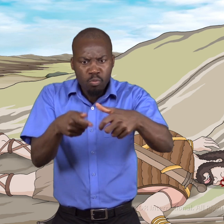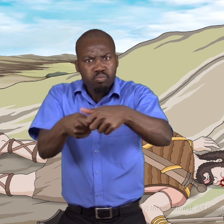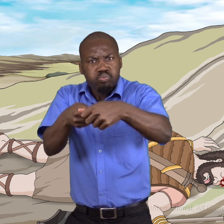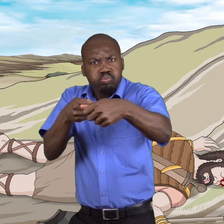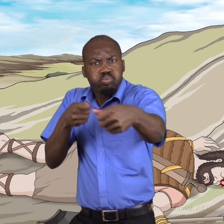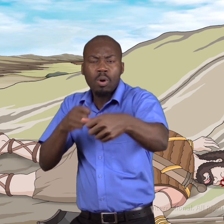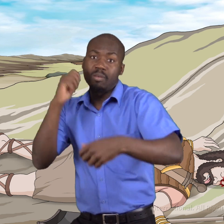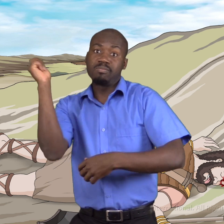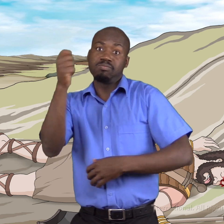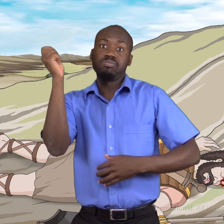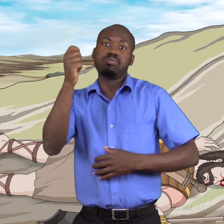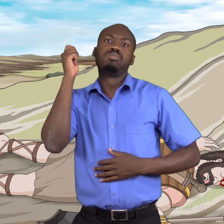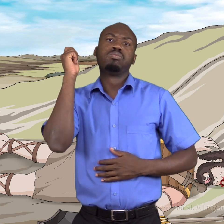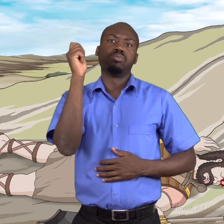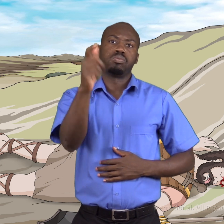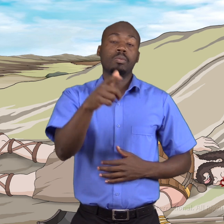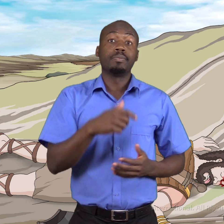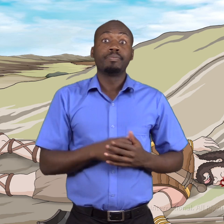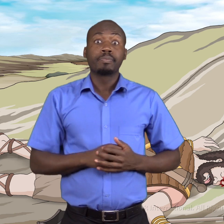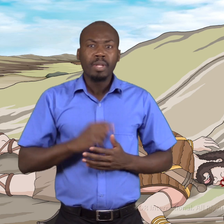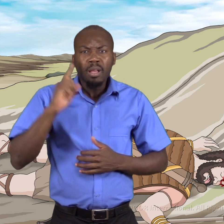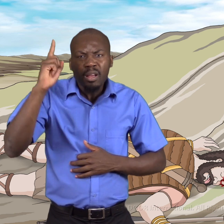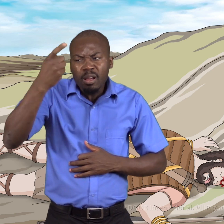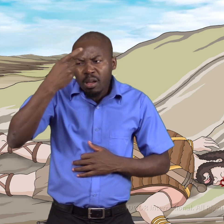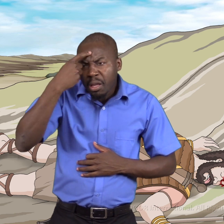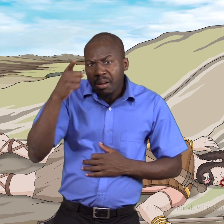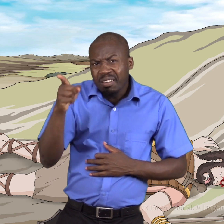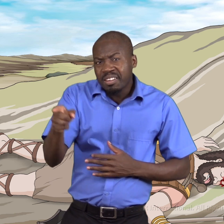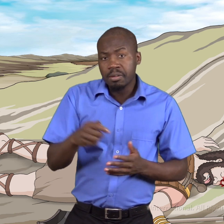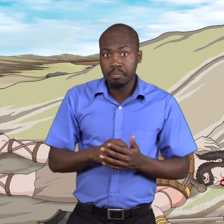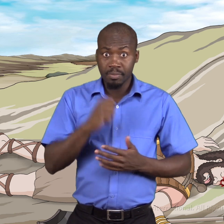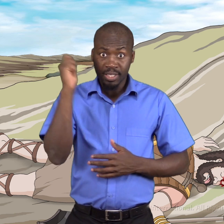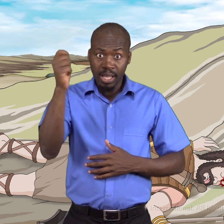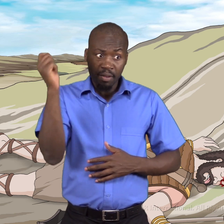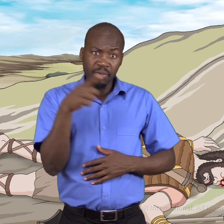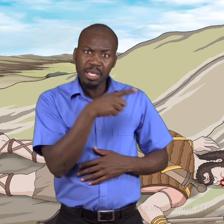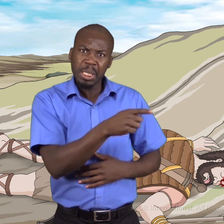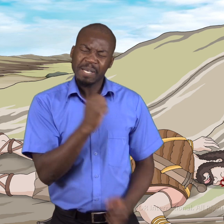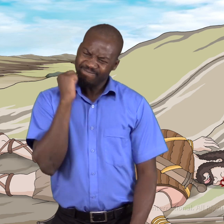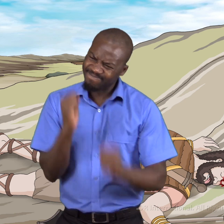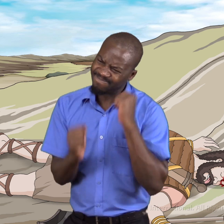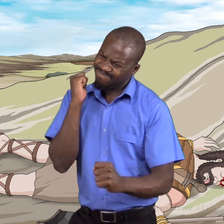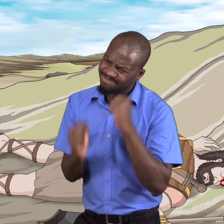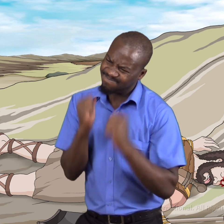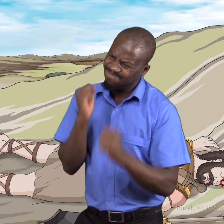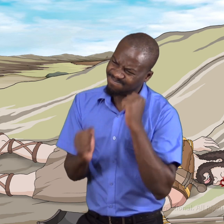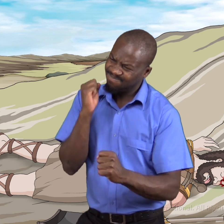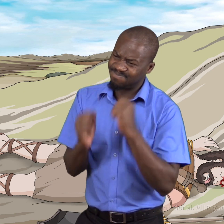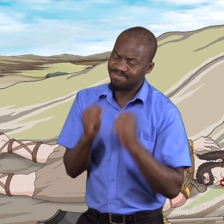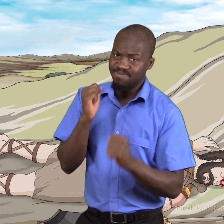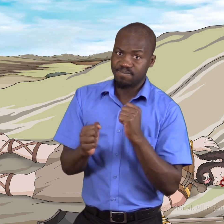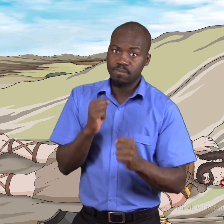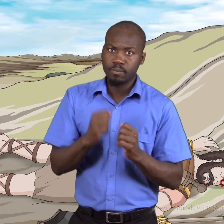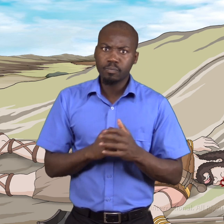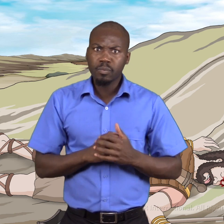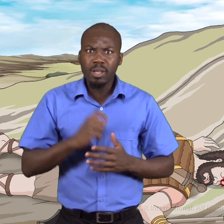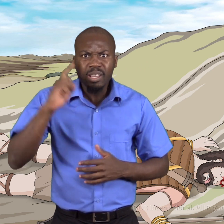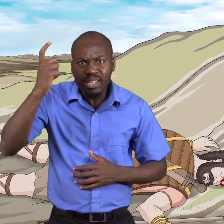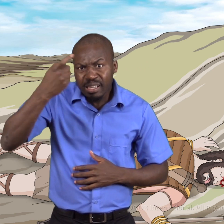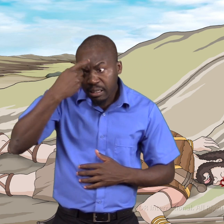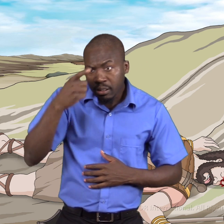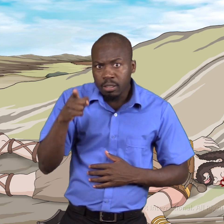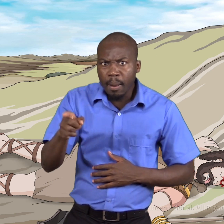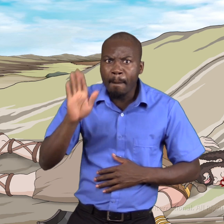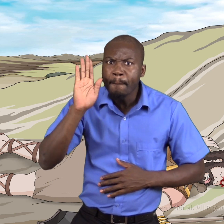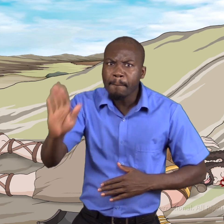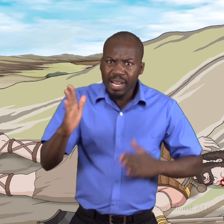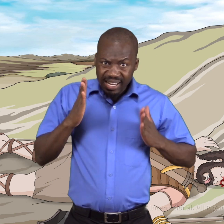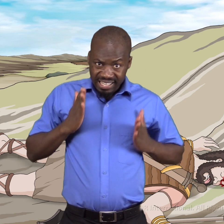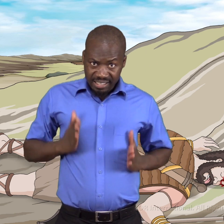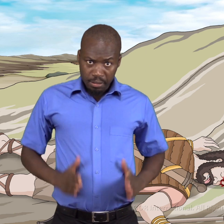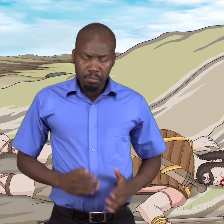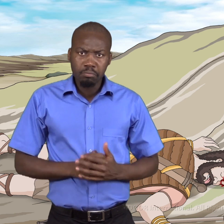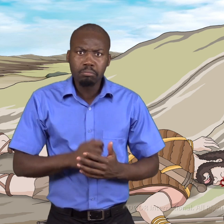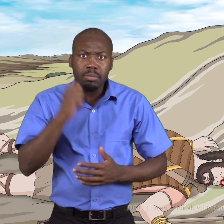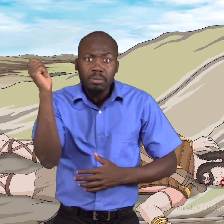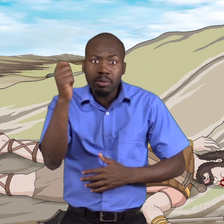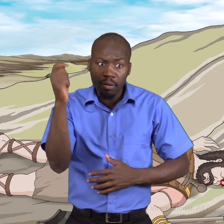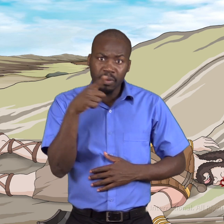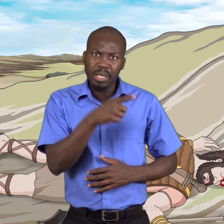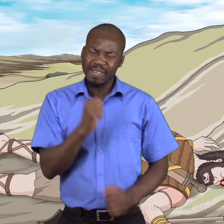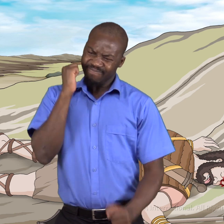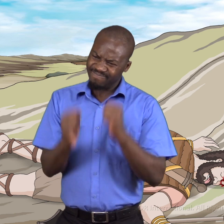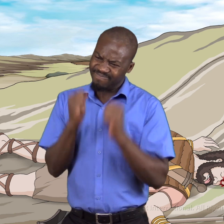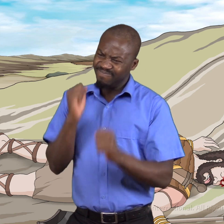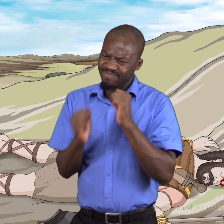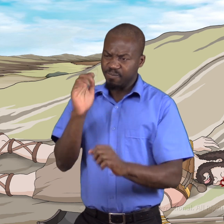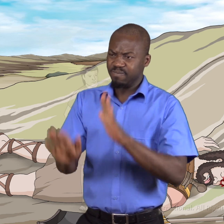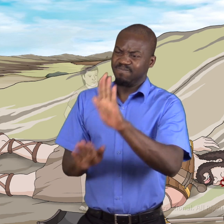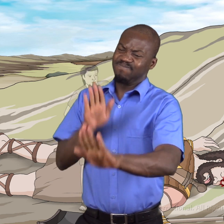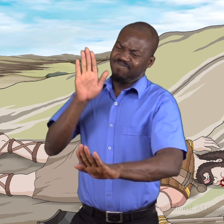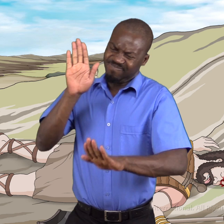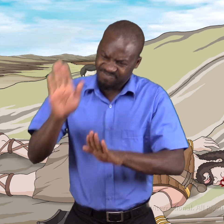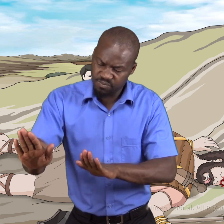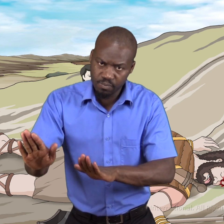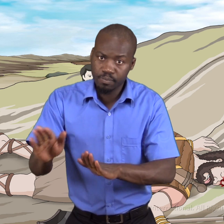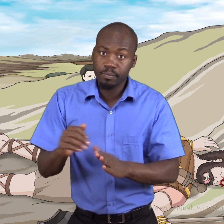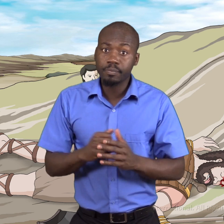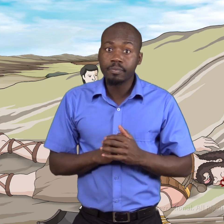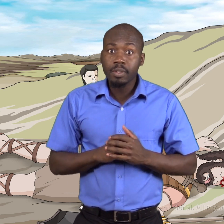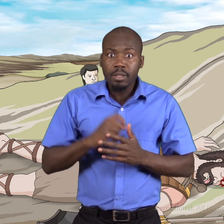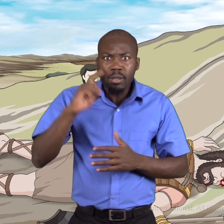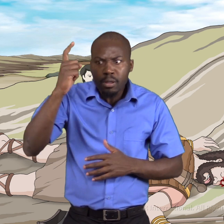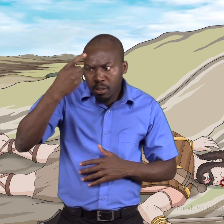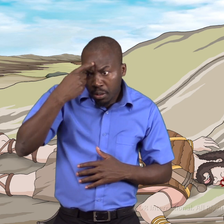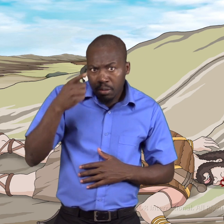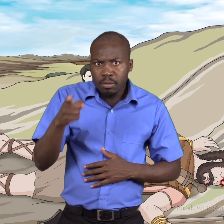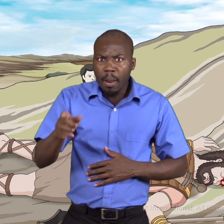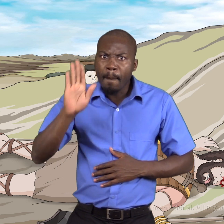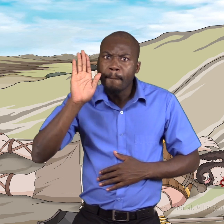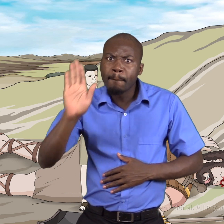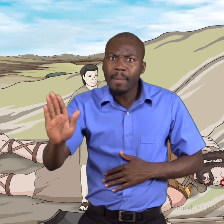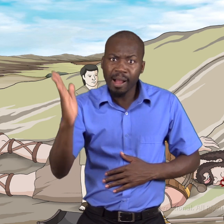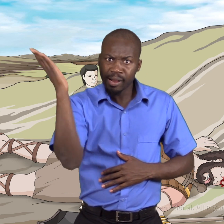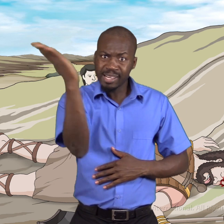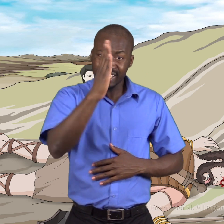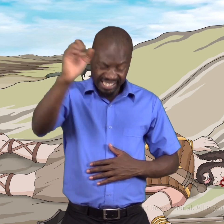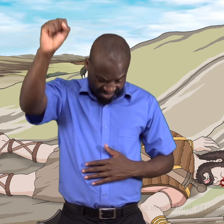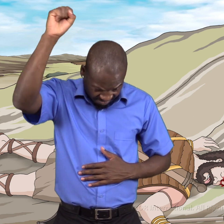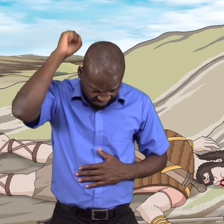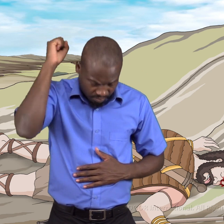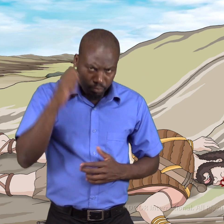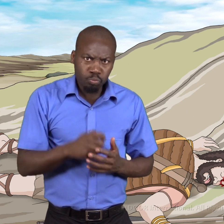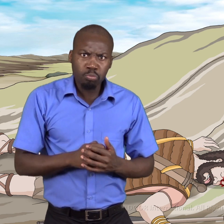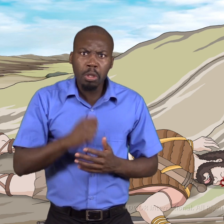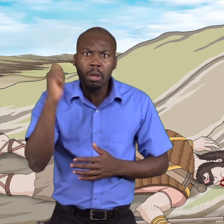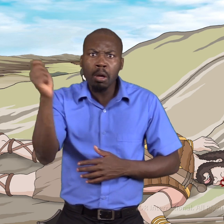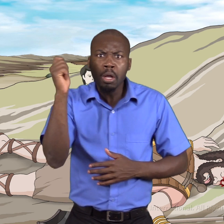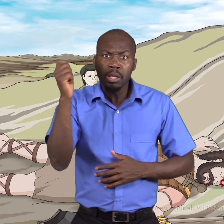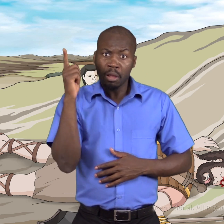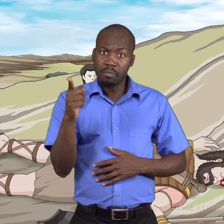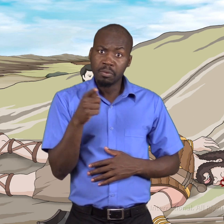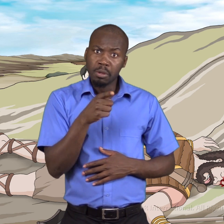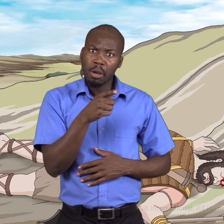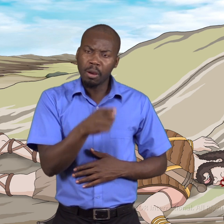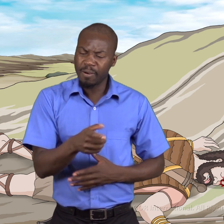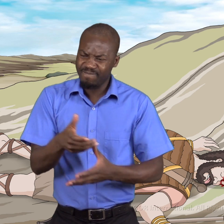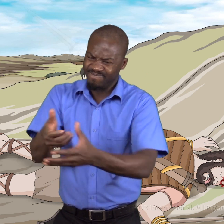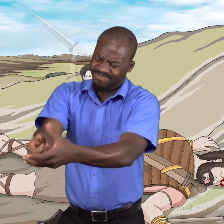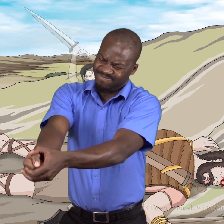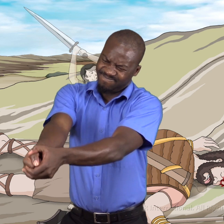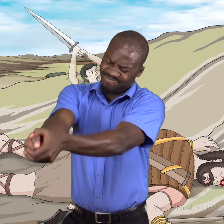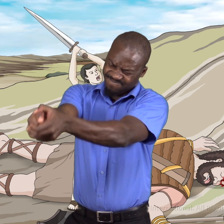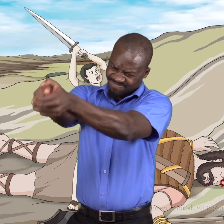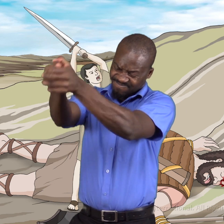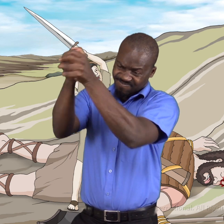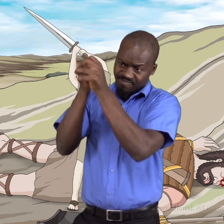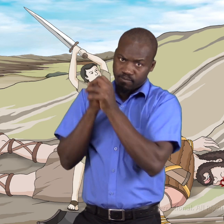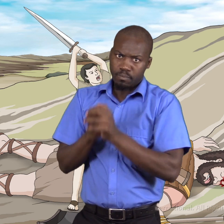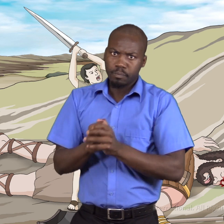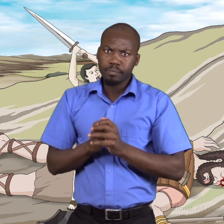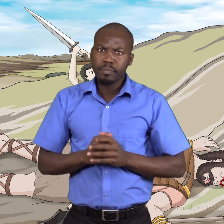without a sword in his hand he struck down the Philistine and killed him. David ran and stood over him.